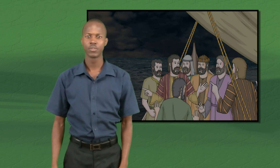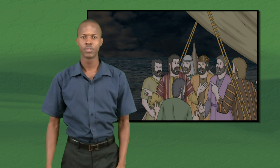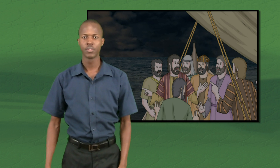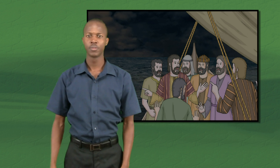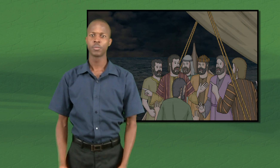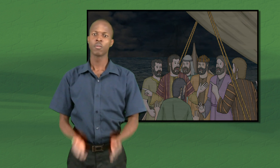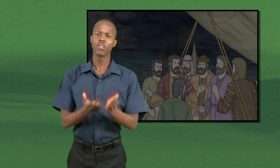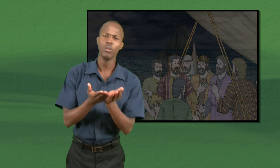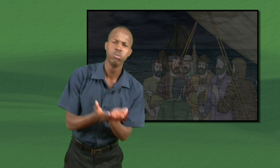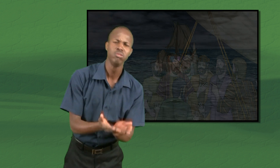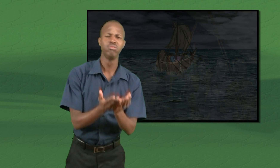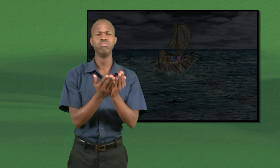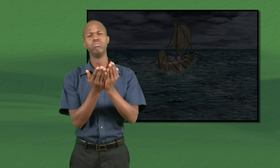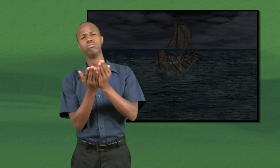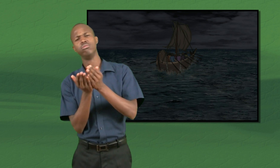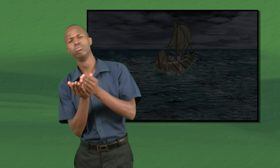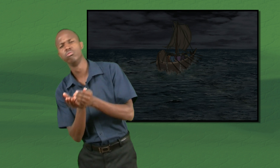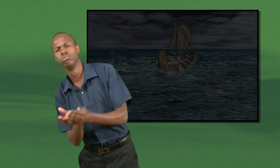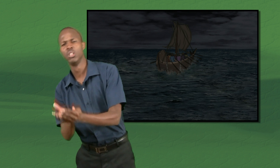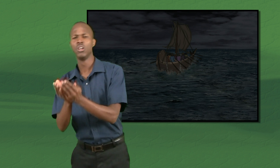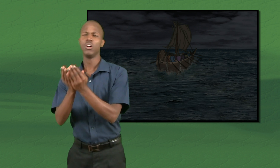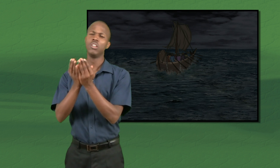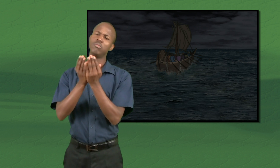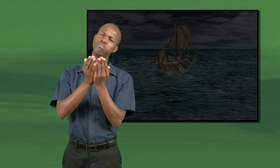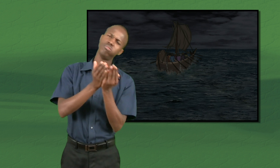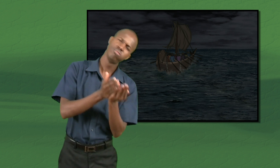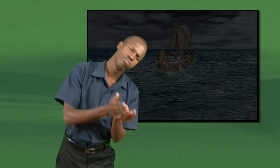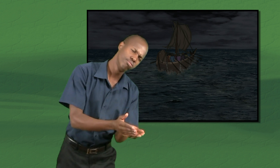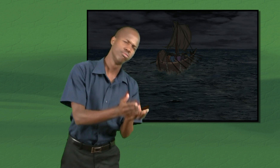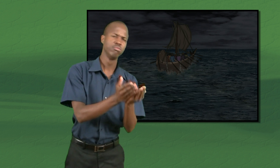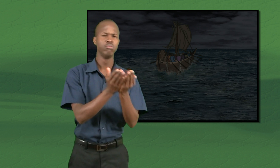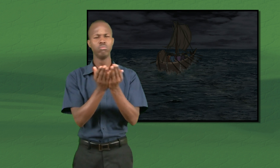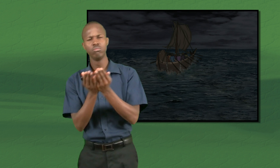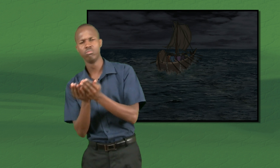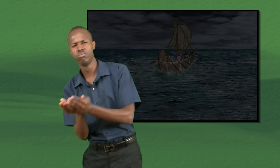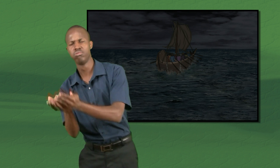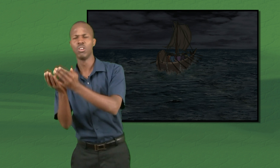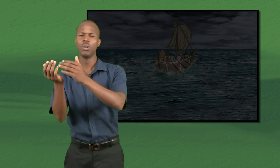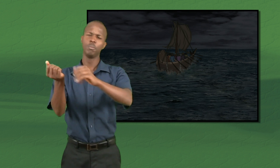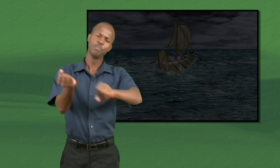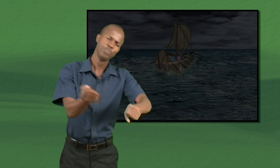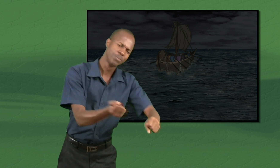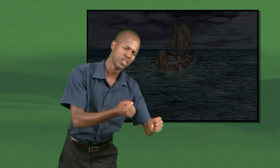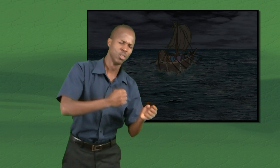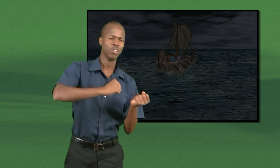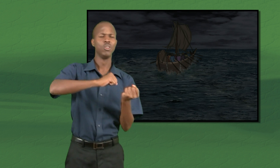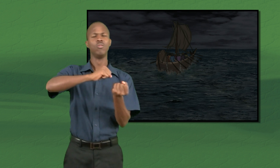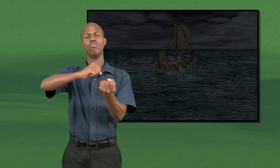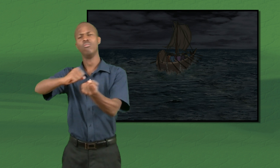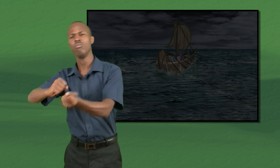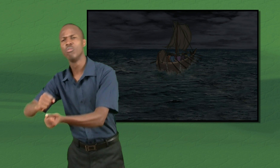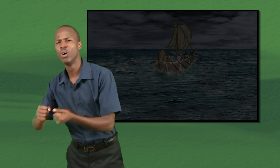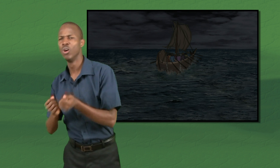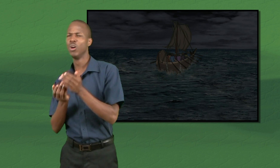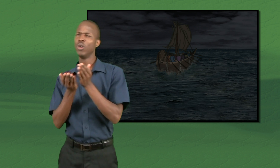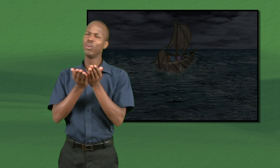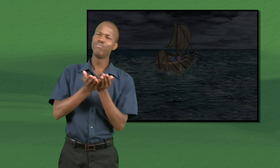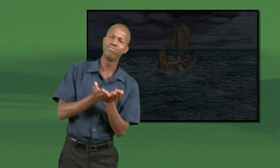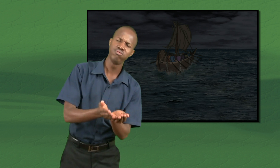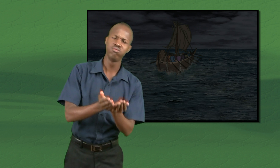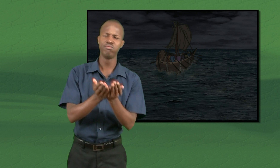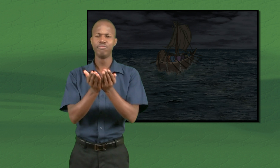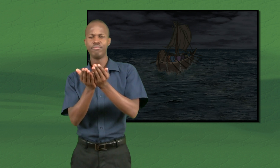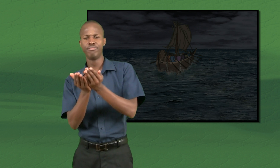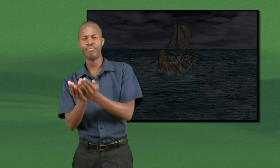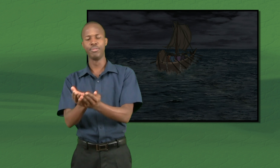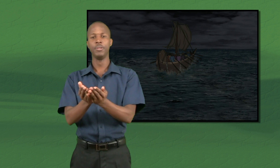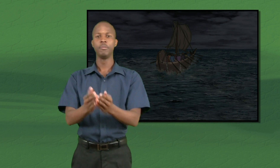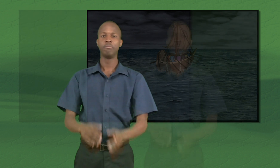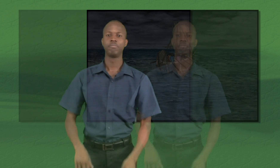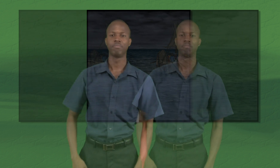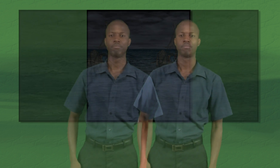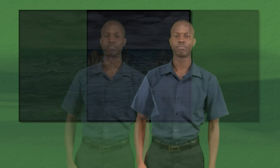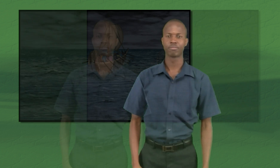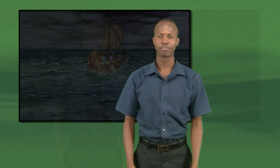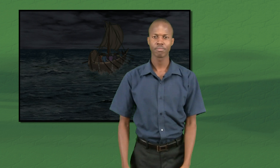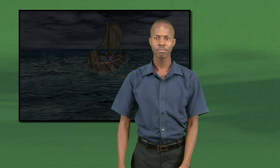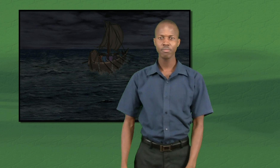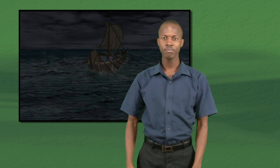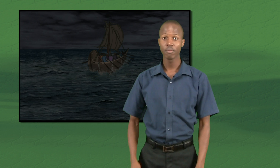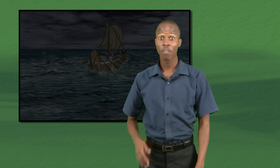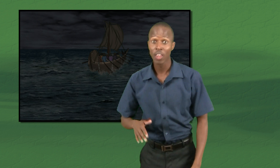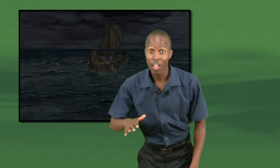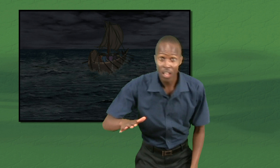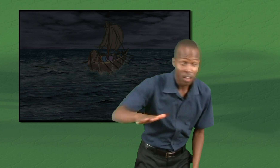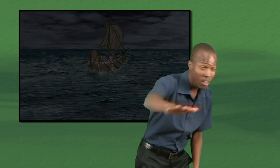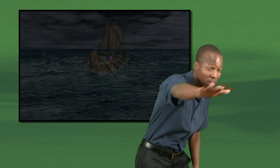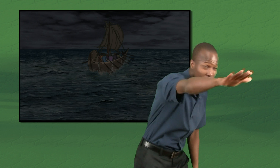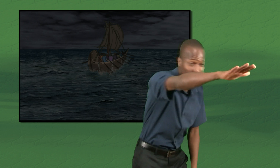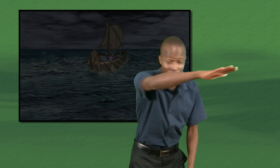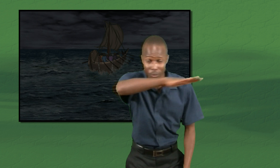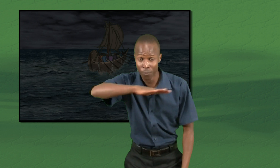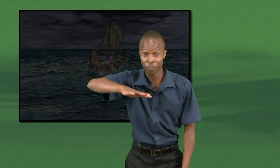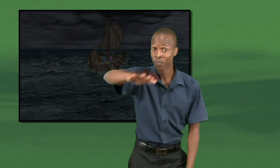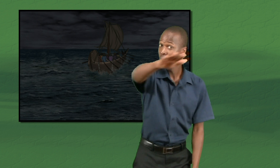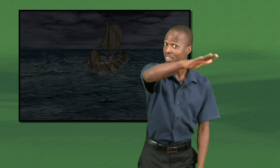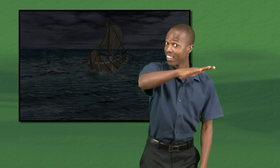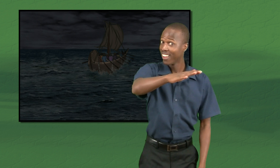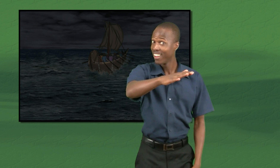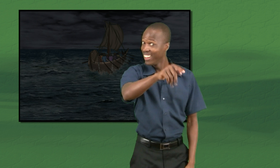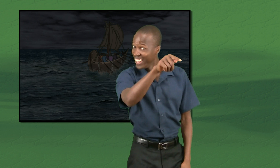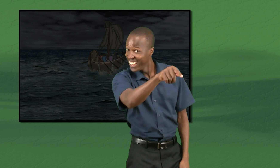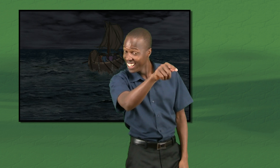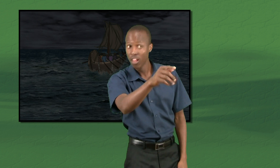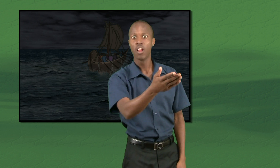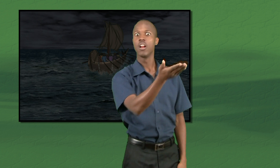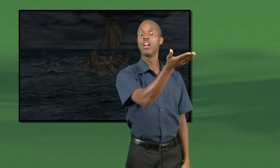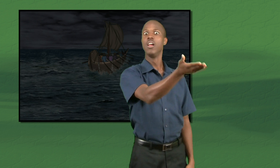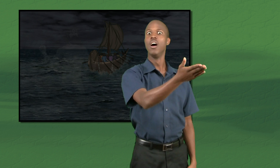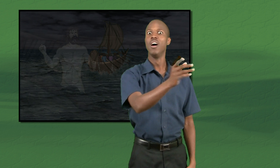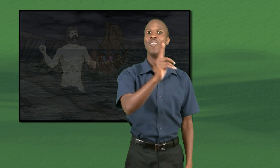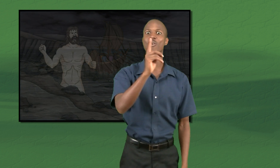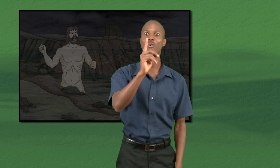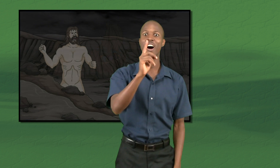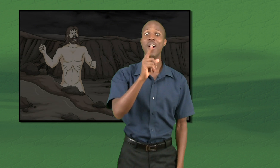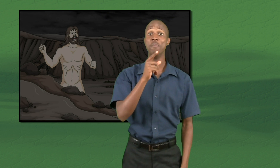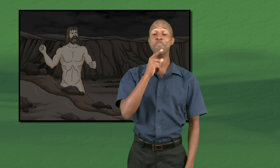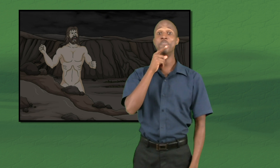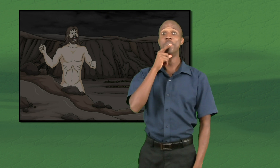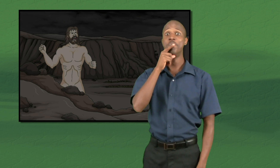On the other side of the sea, they arrived in the region of the Gerasenes.